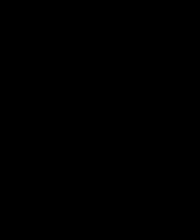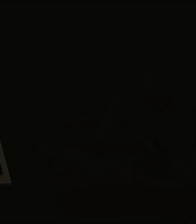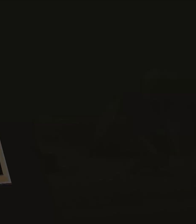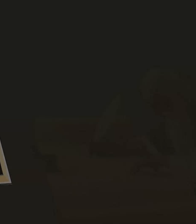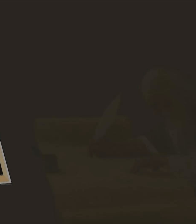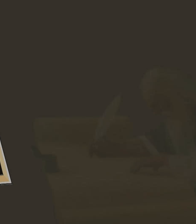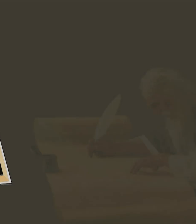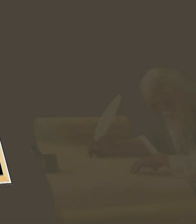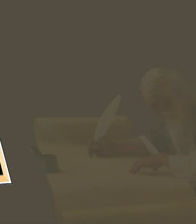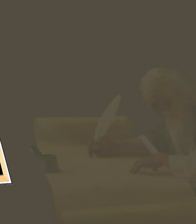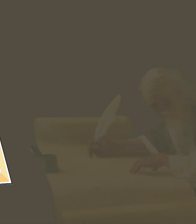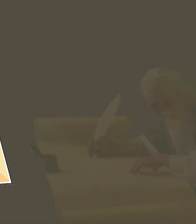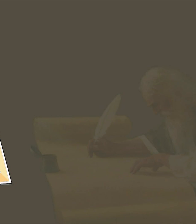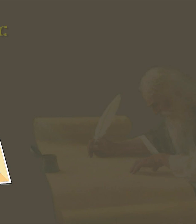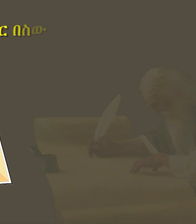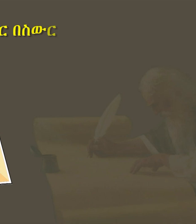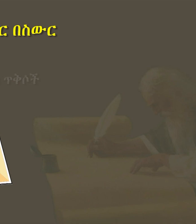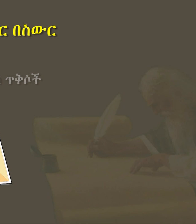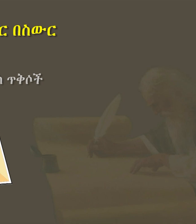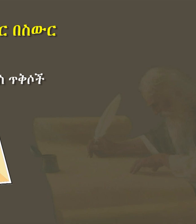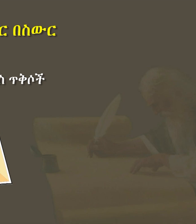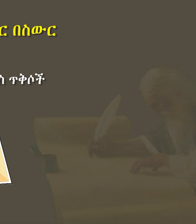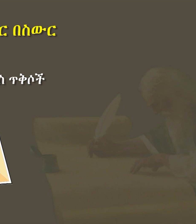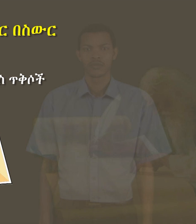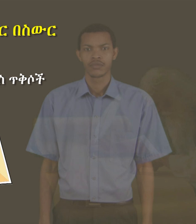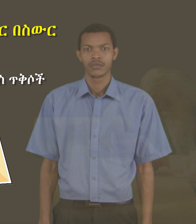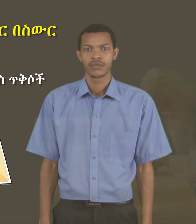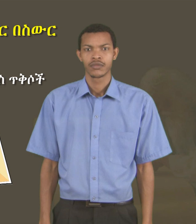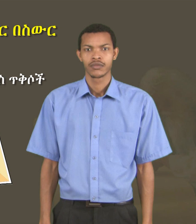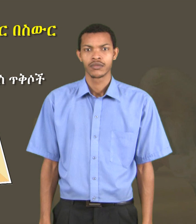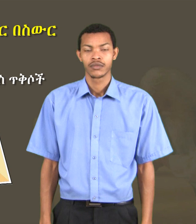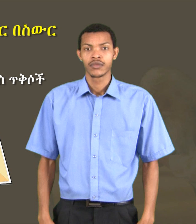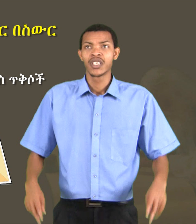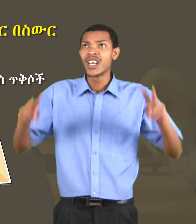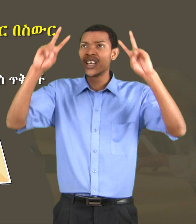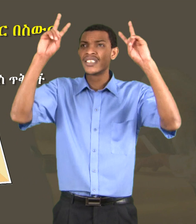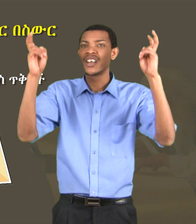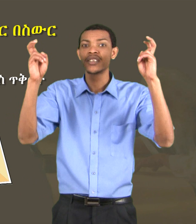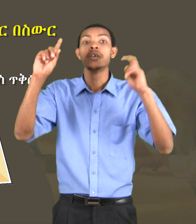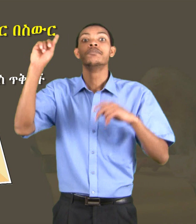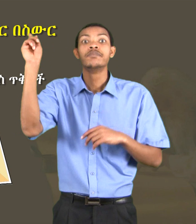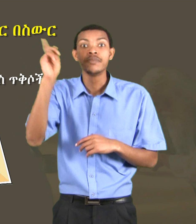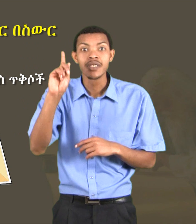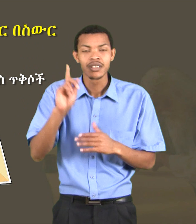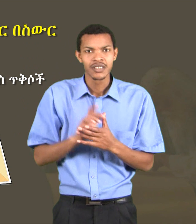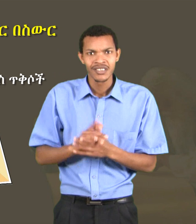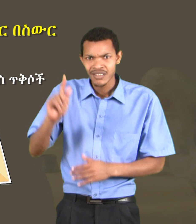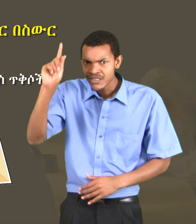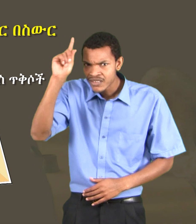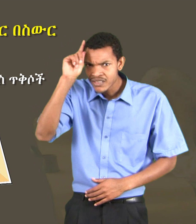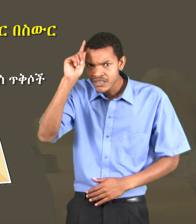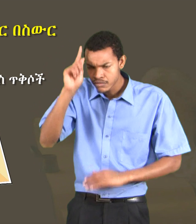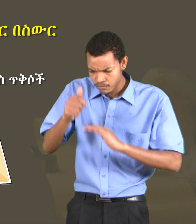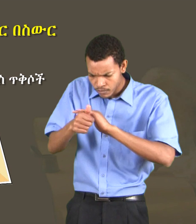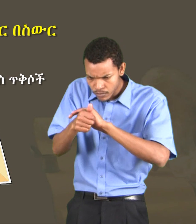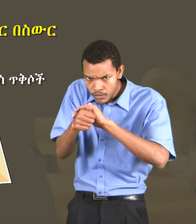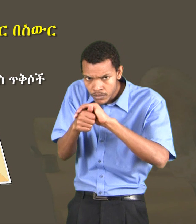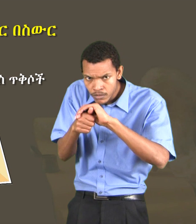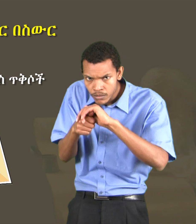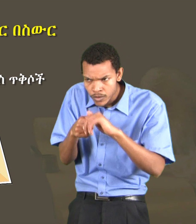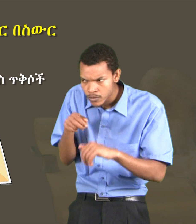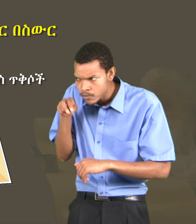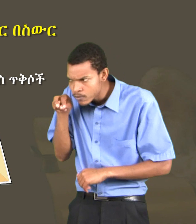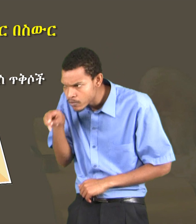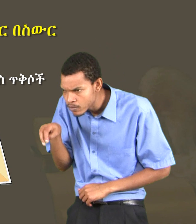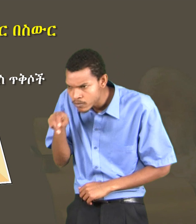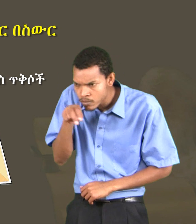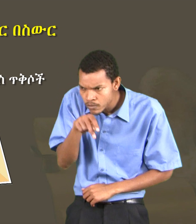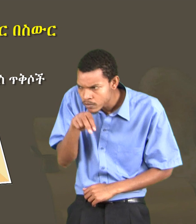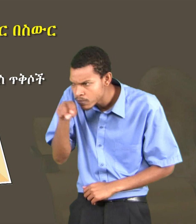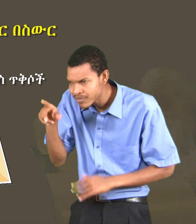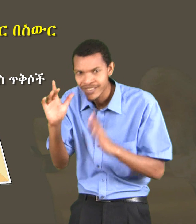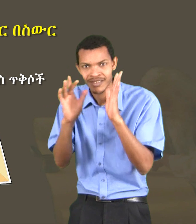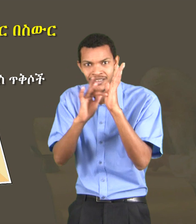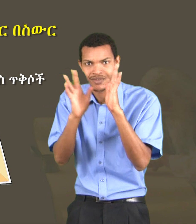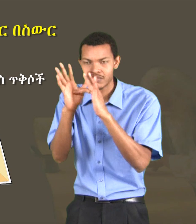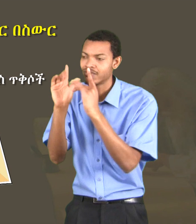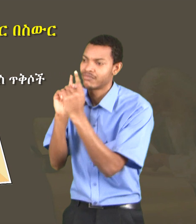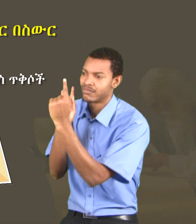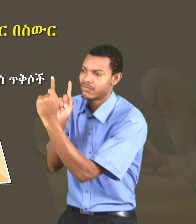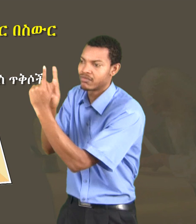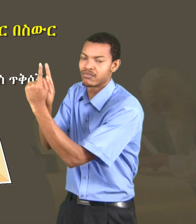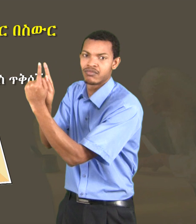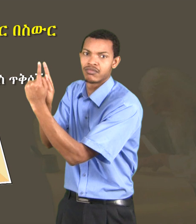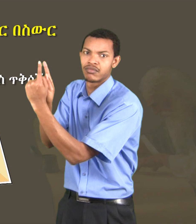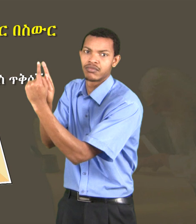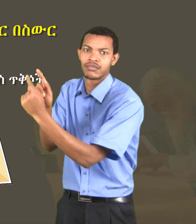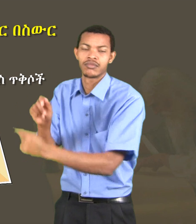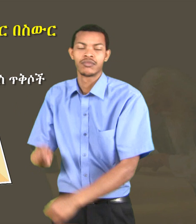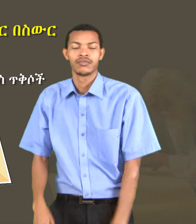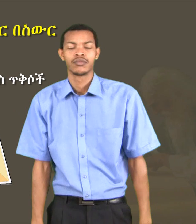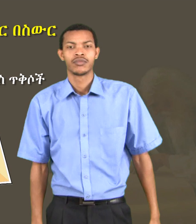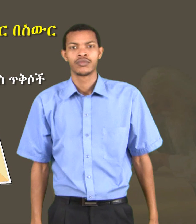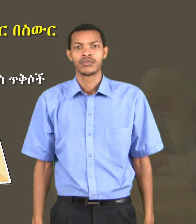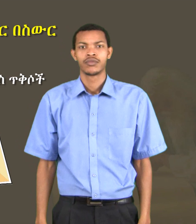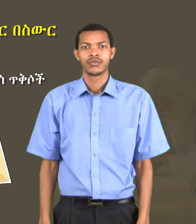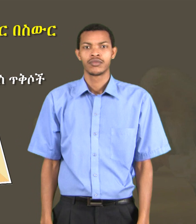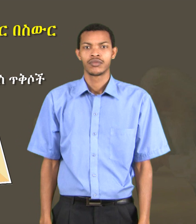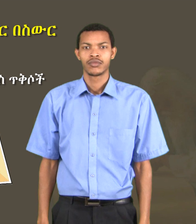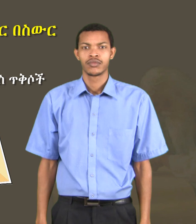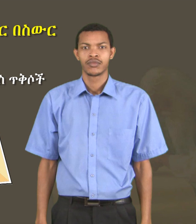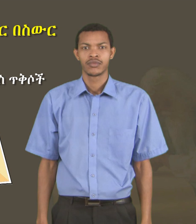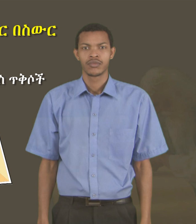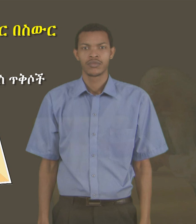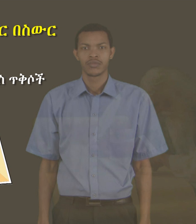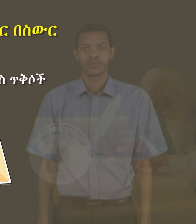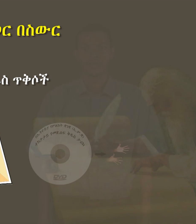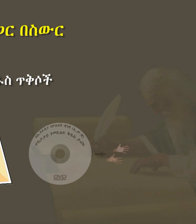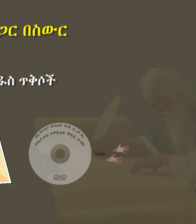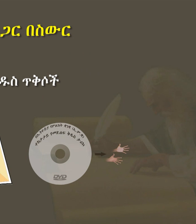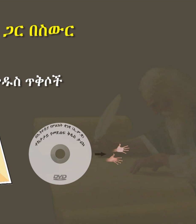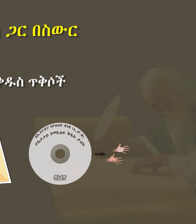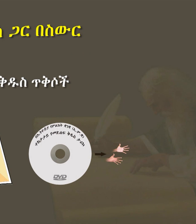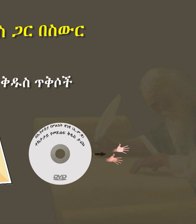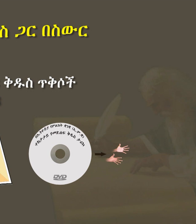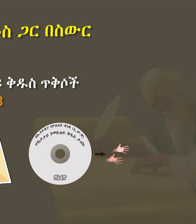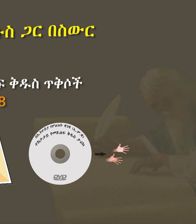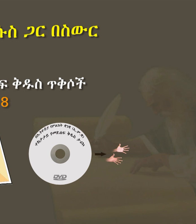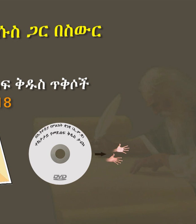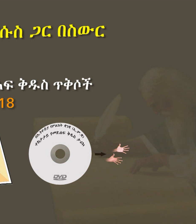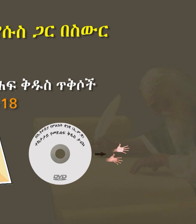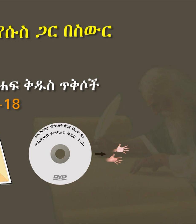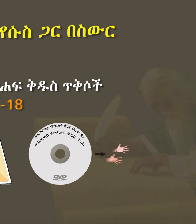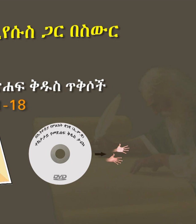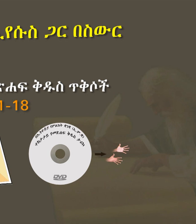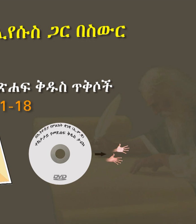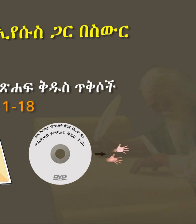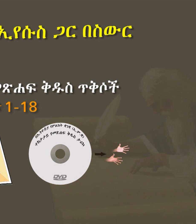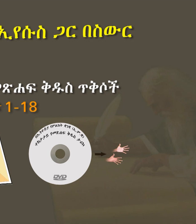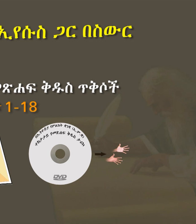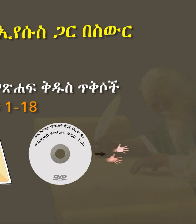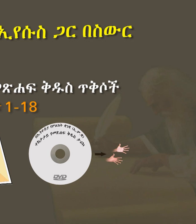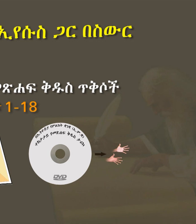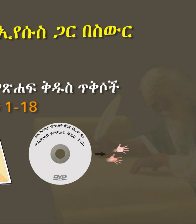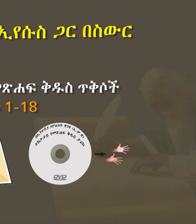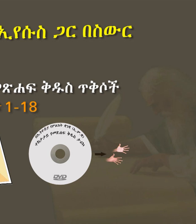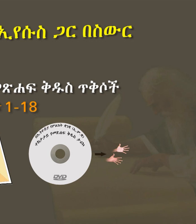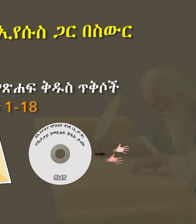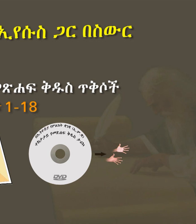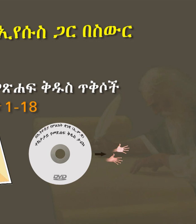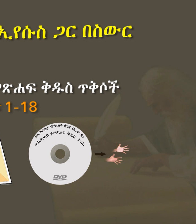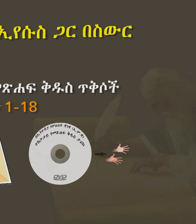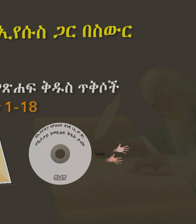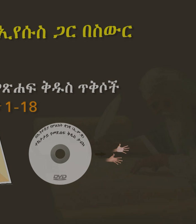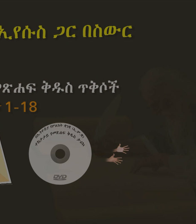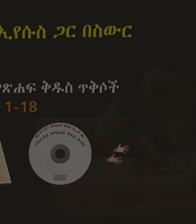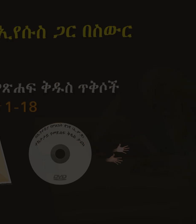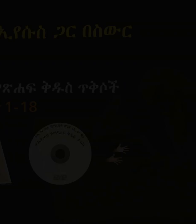Nicodemus meets Jesus